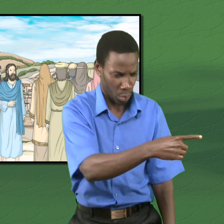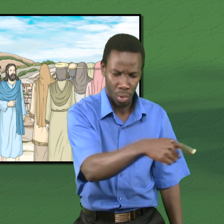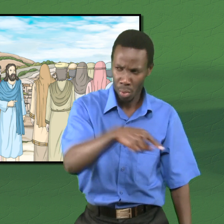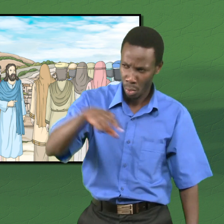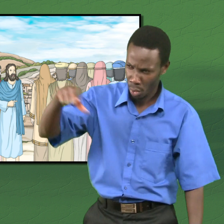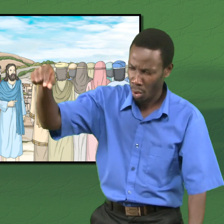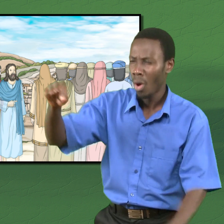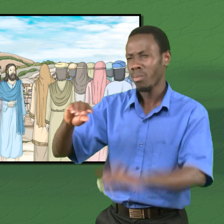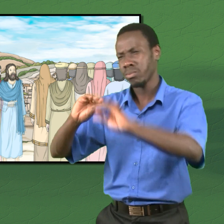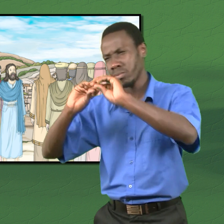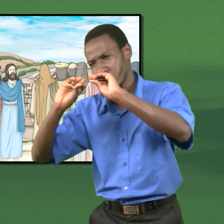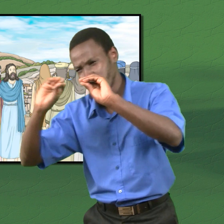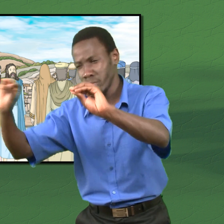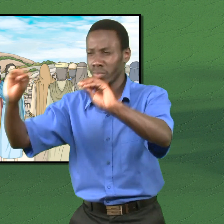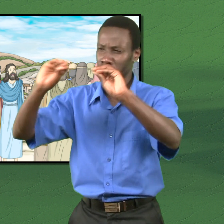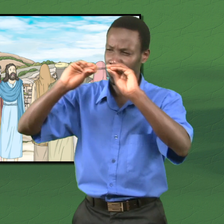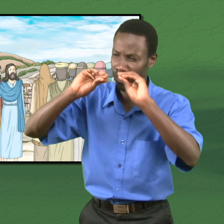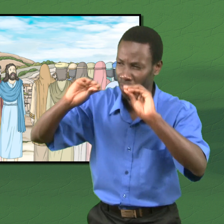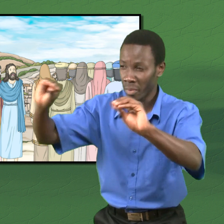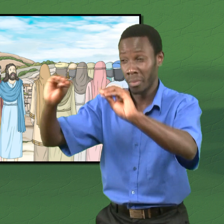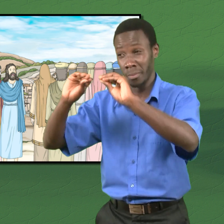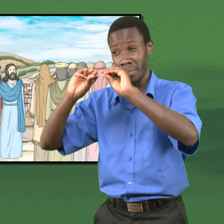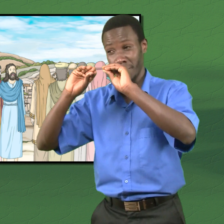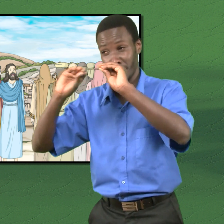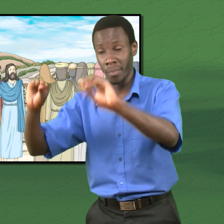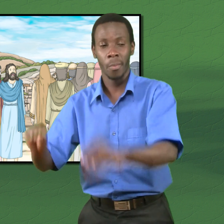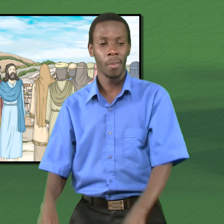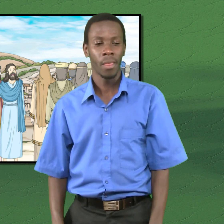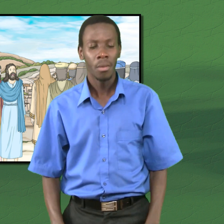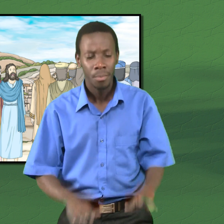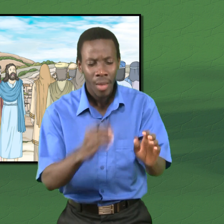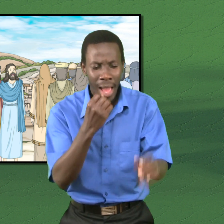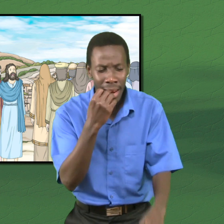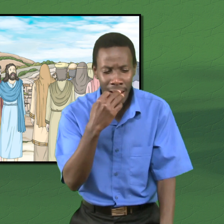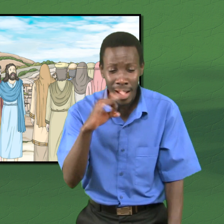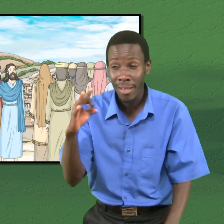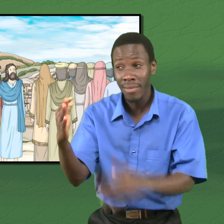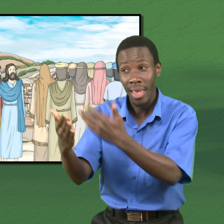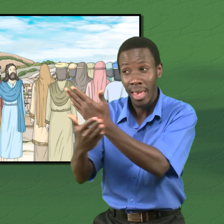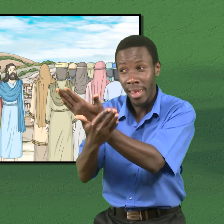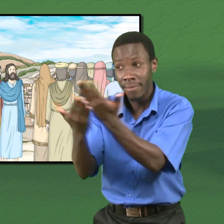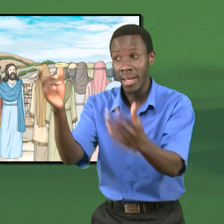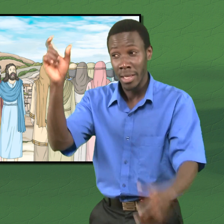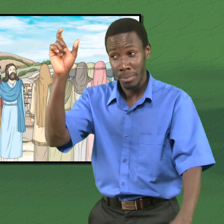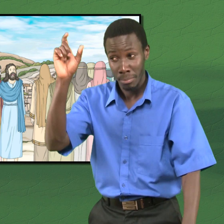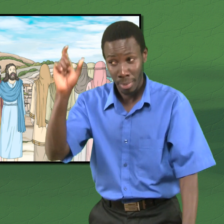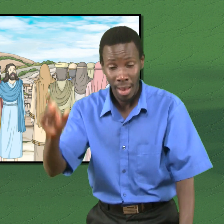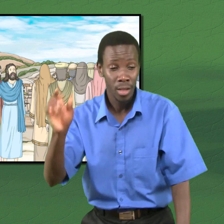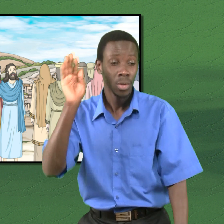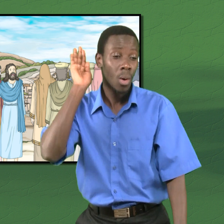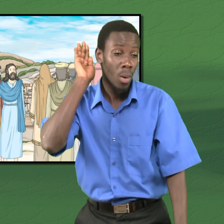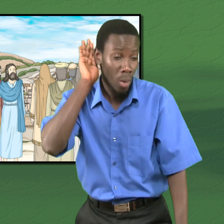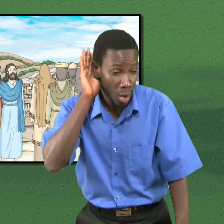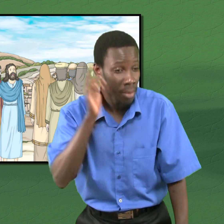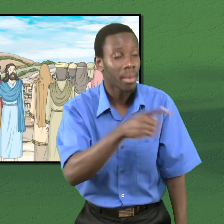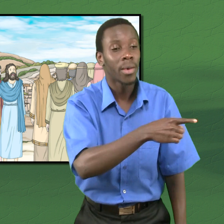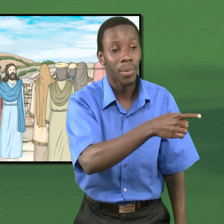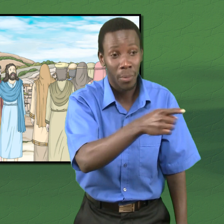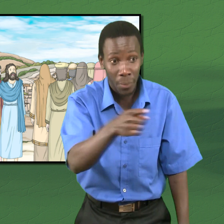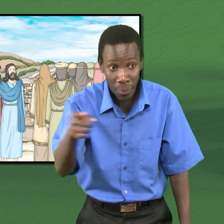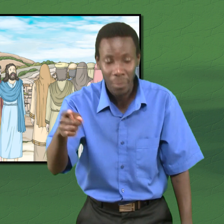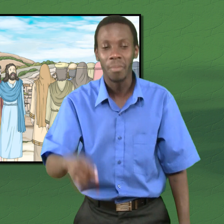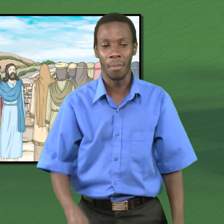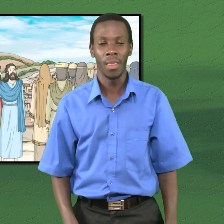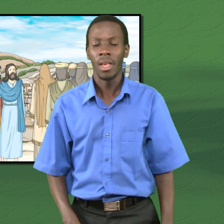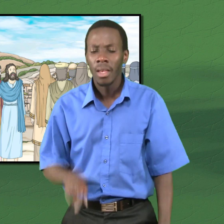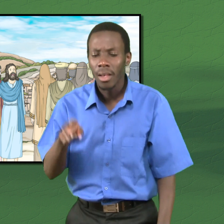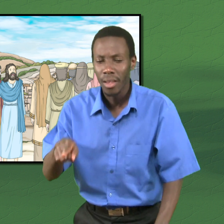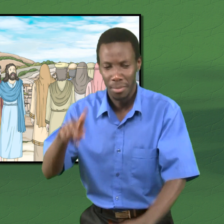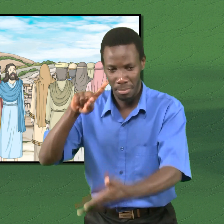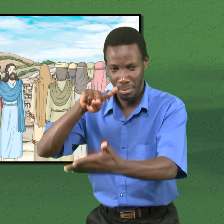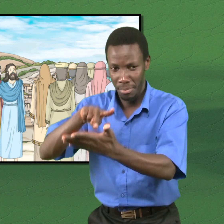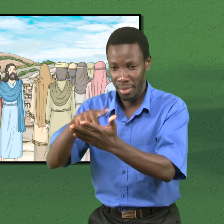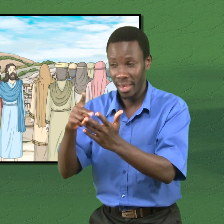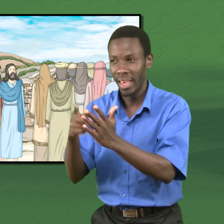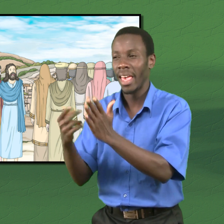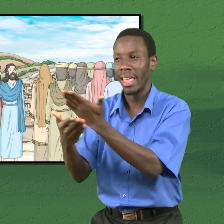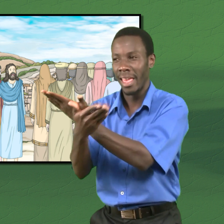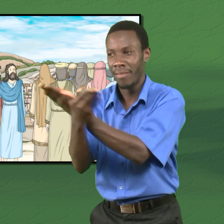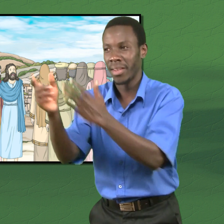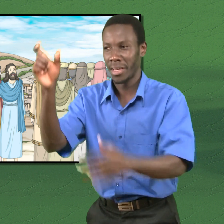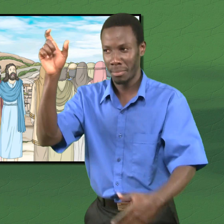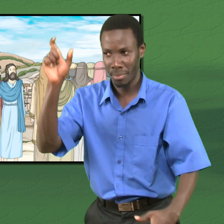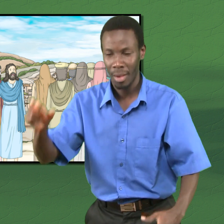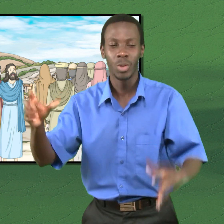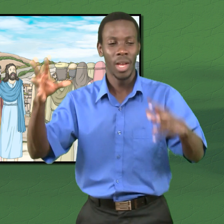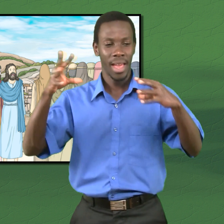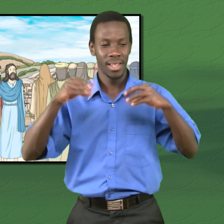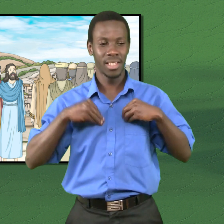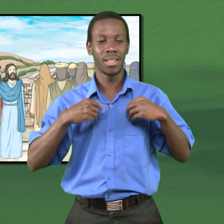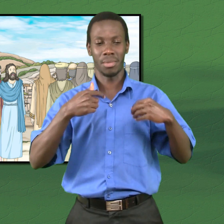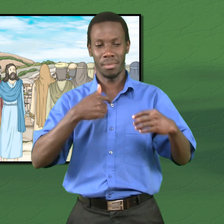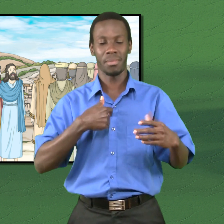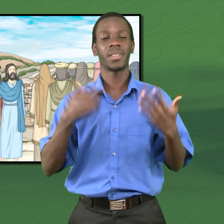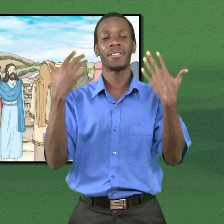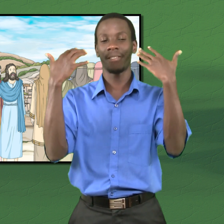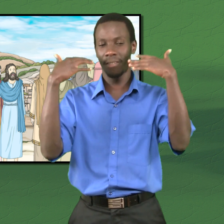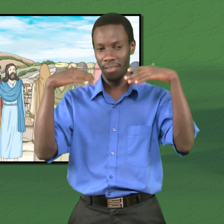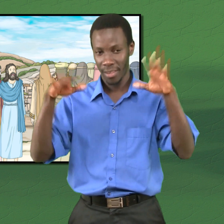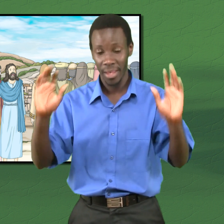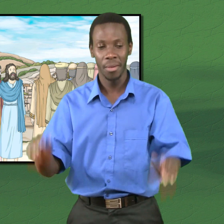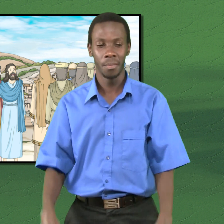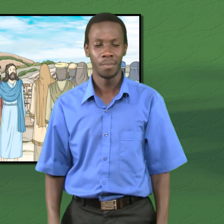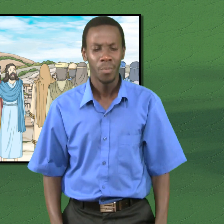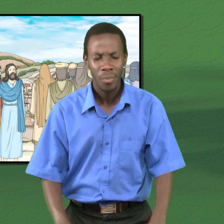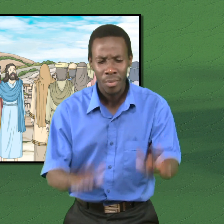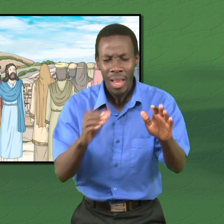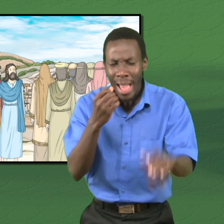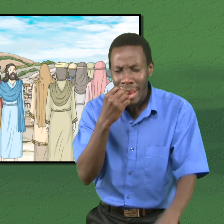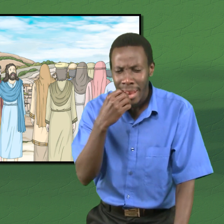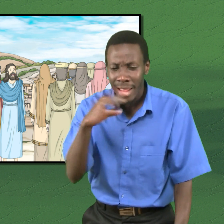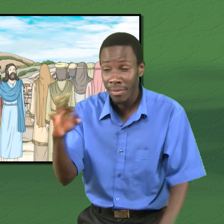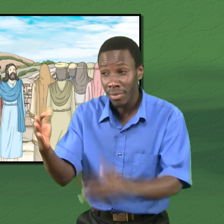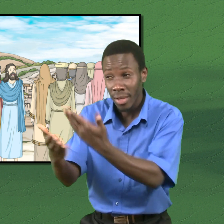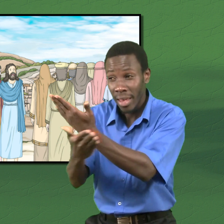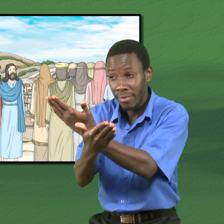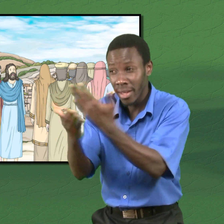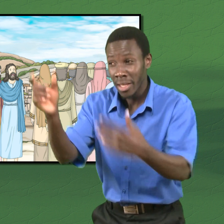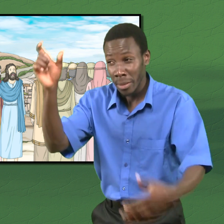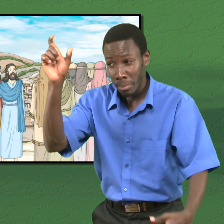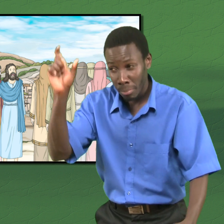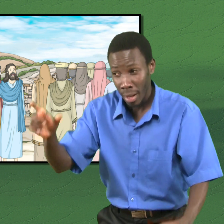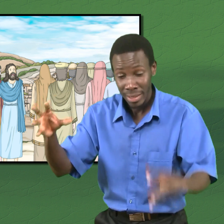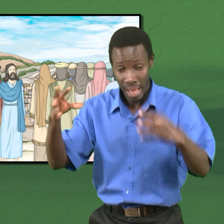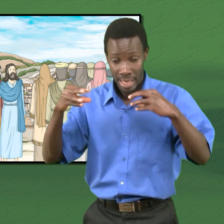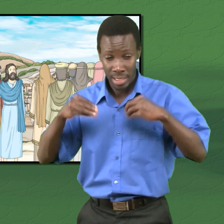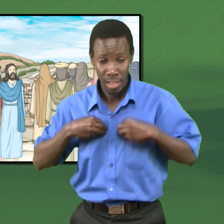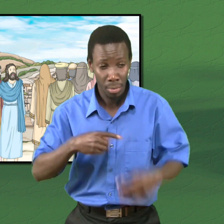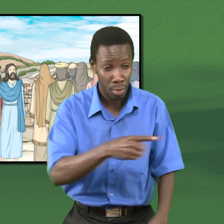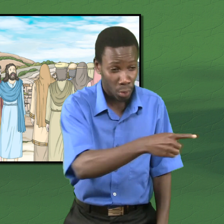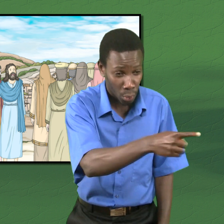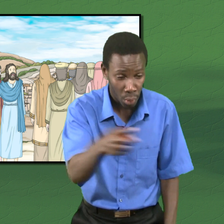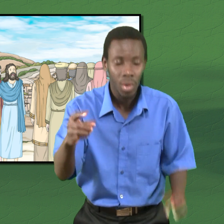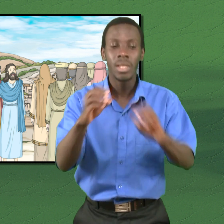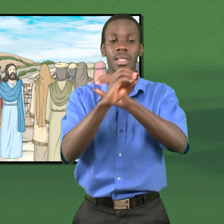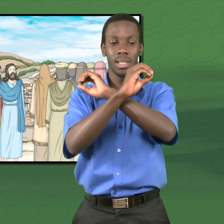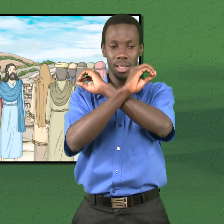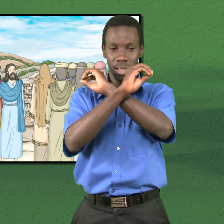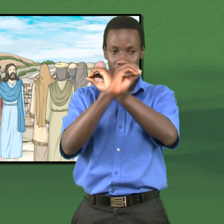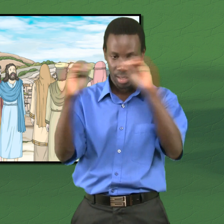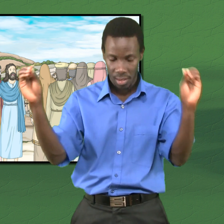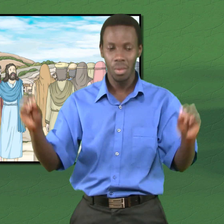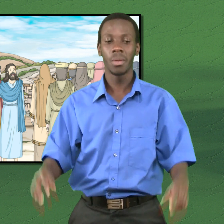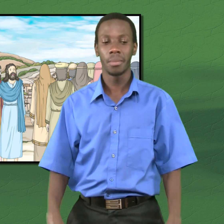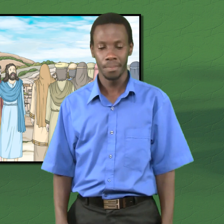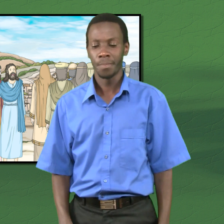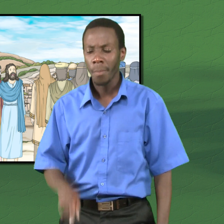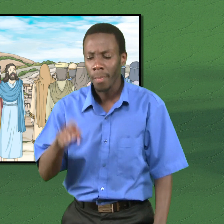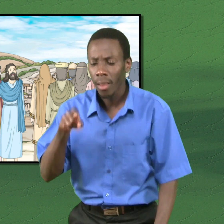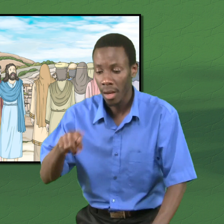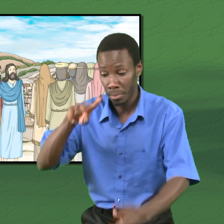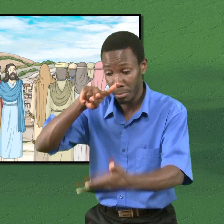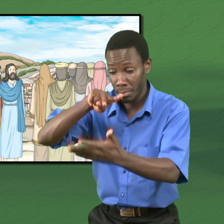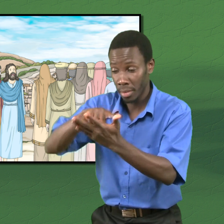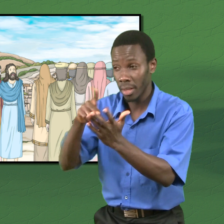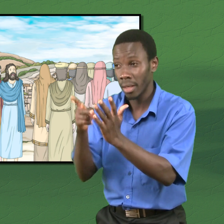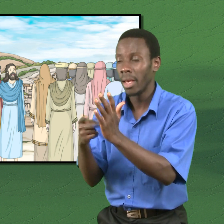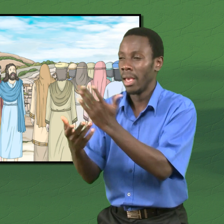Whoever listens to you listens to Me;